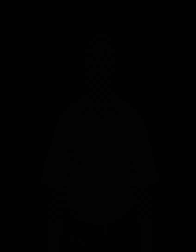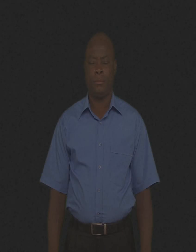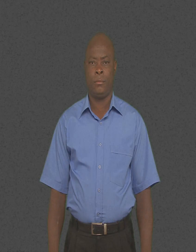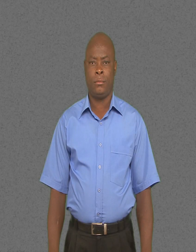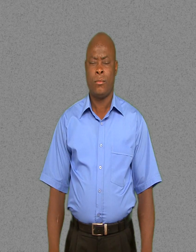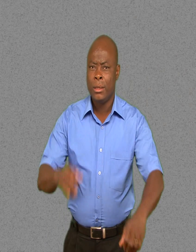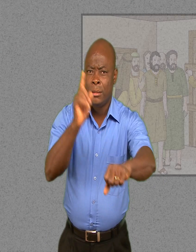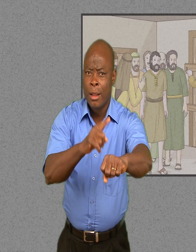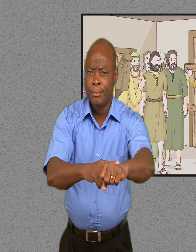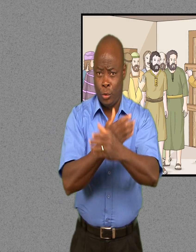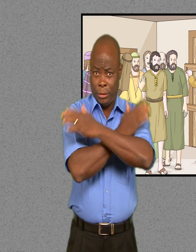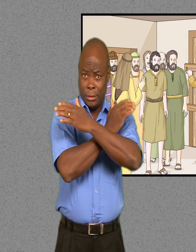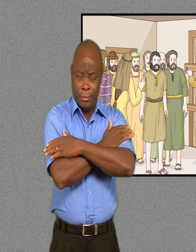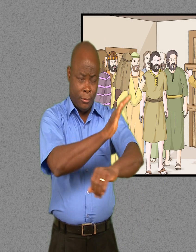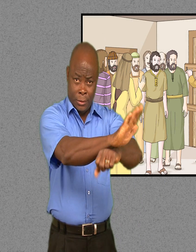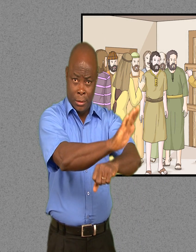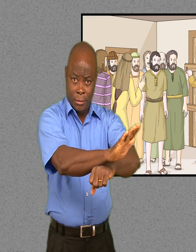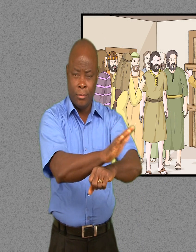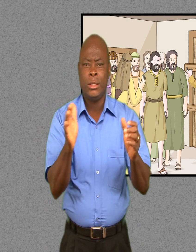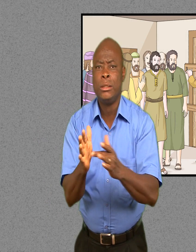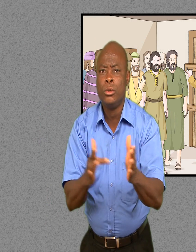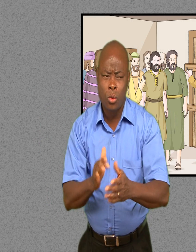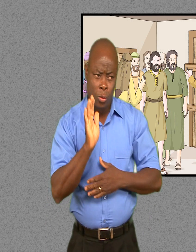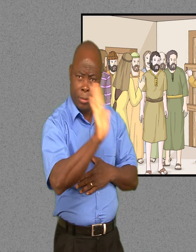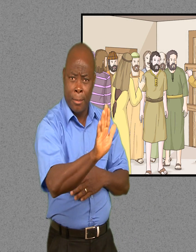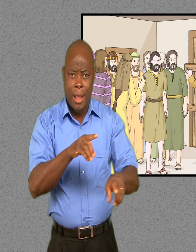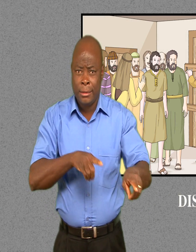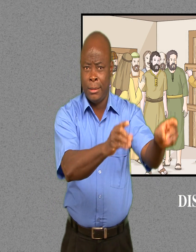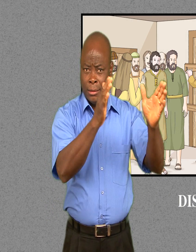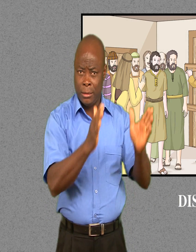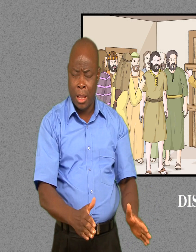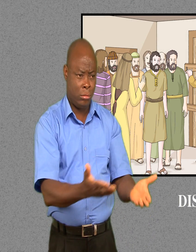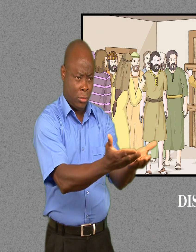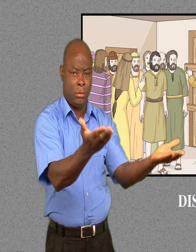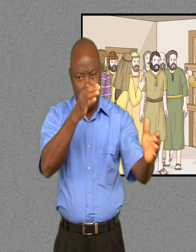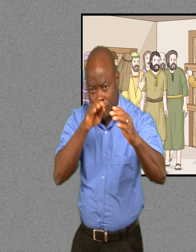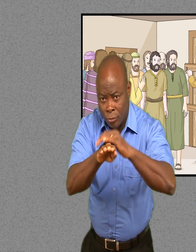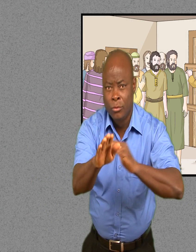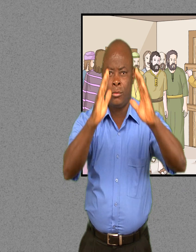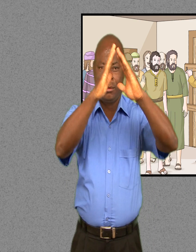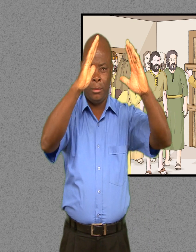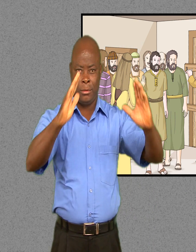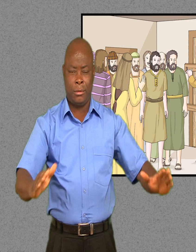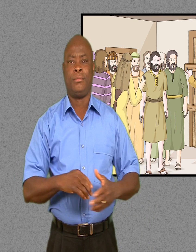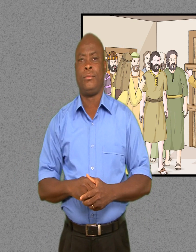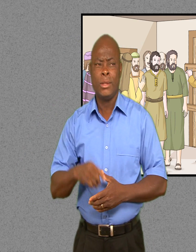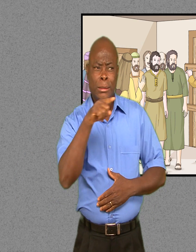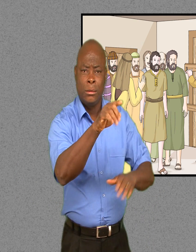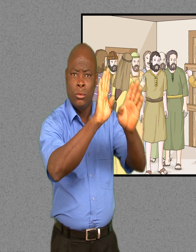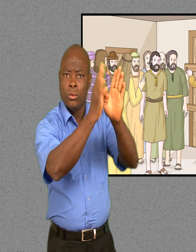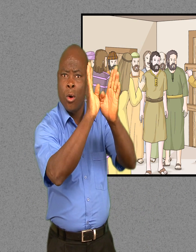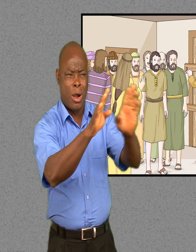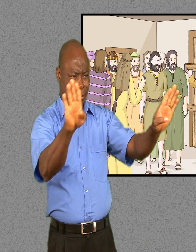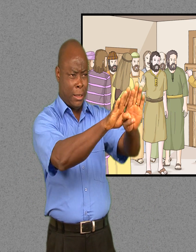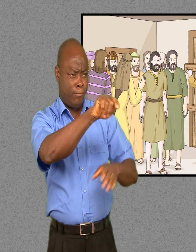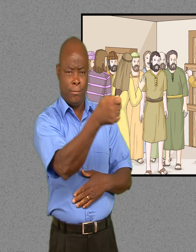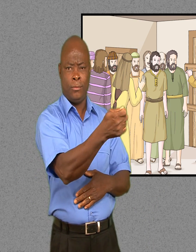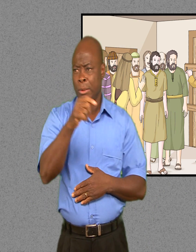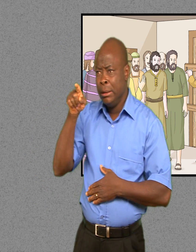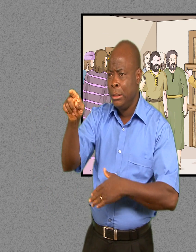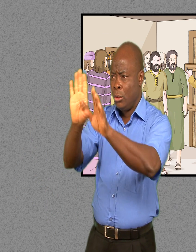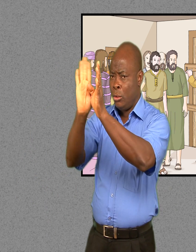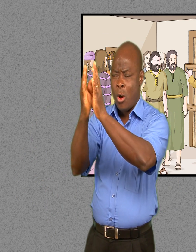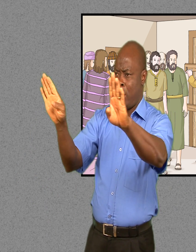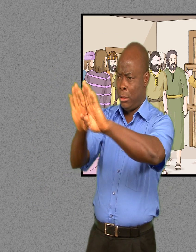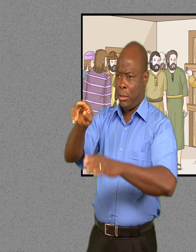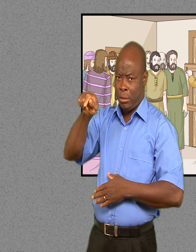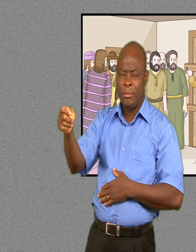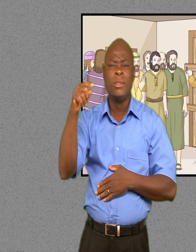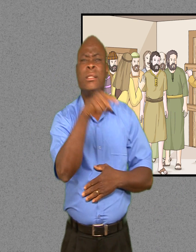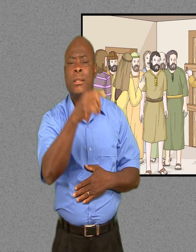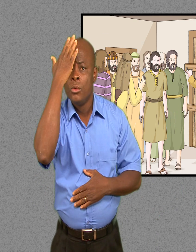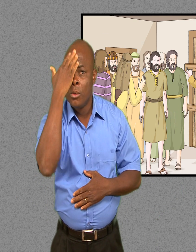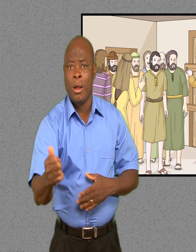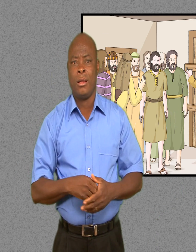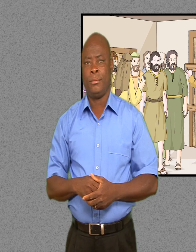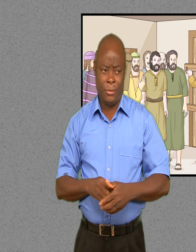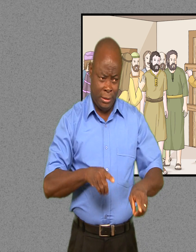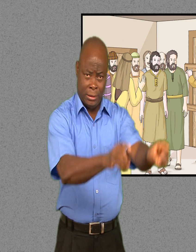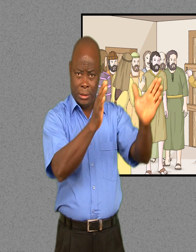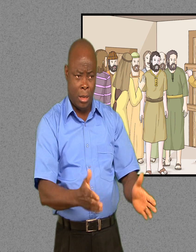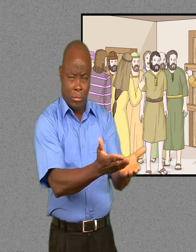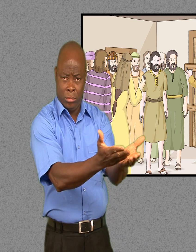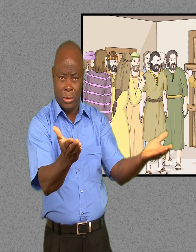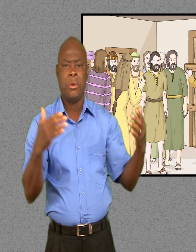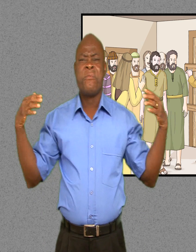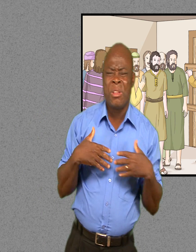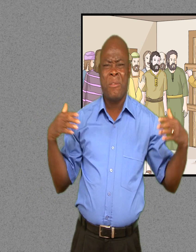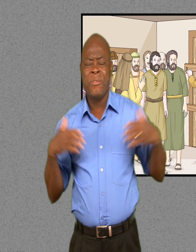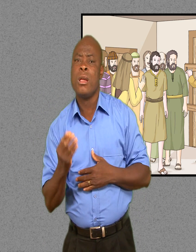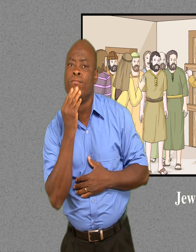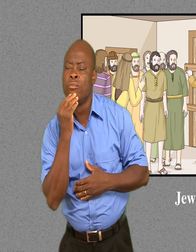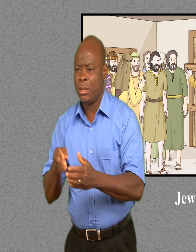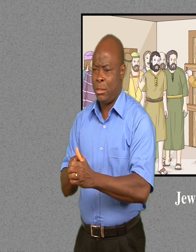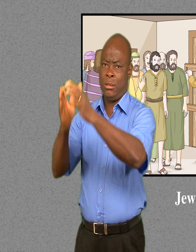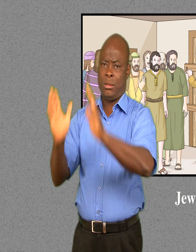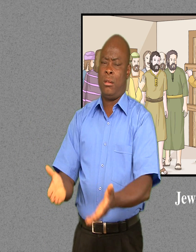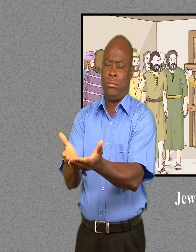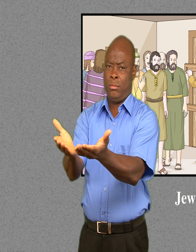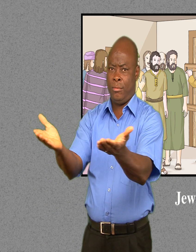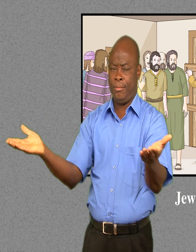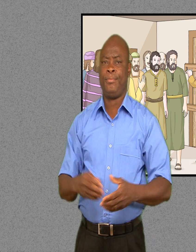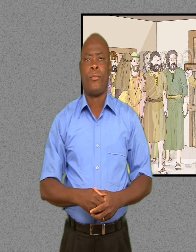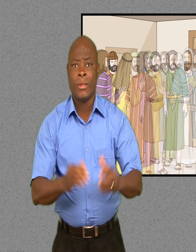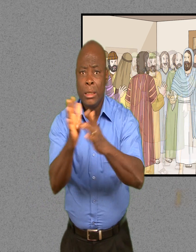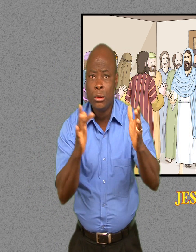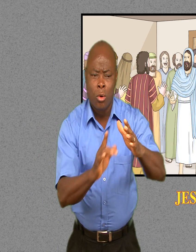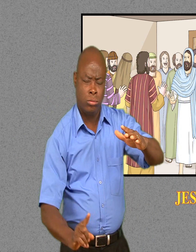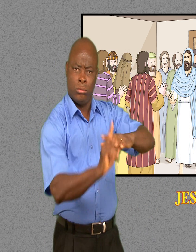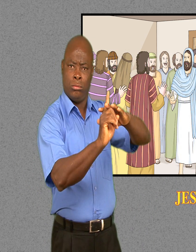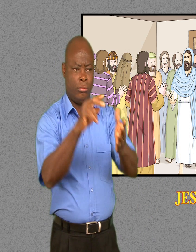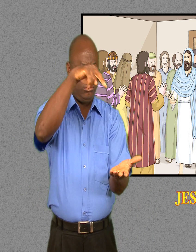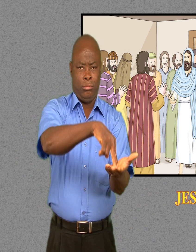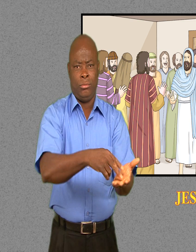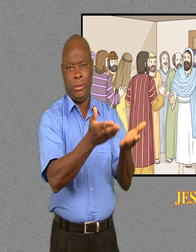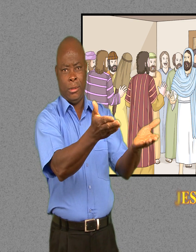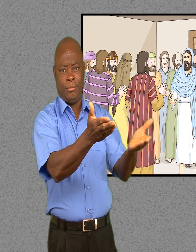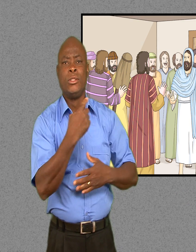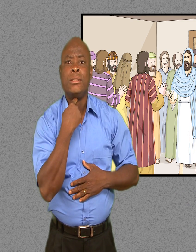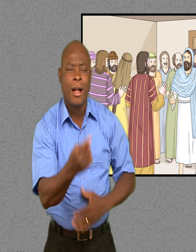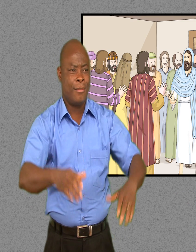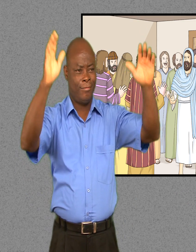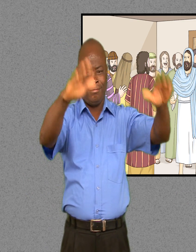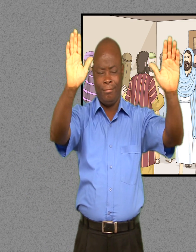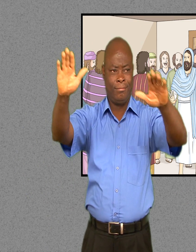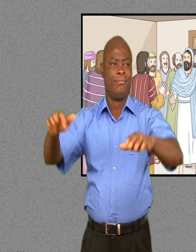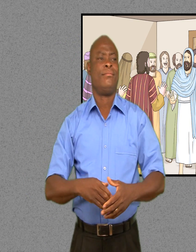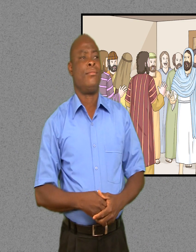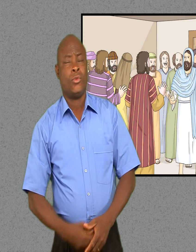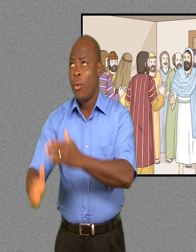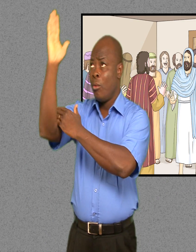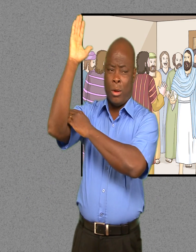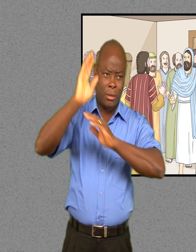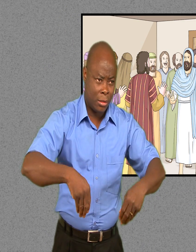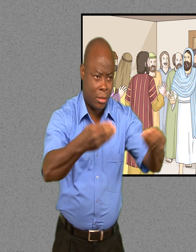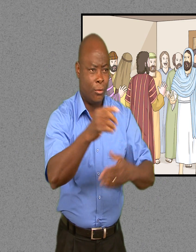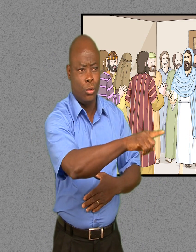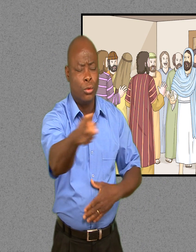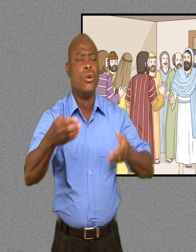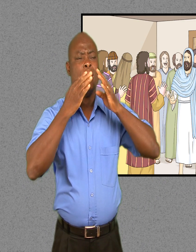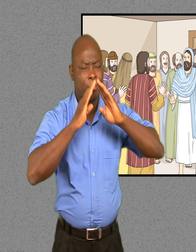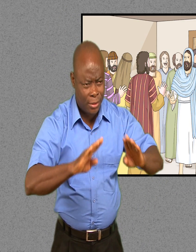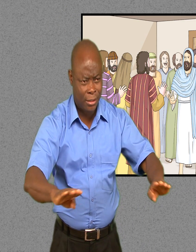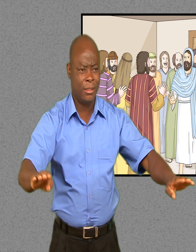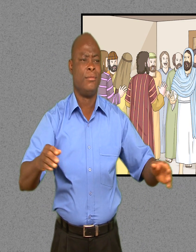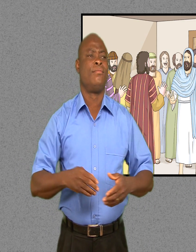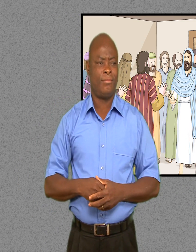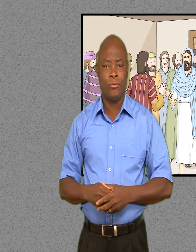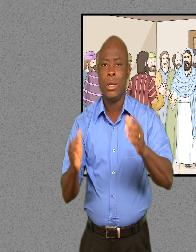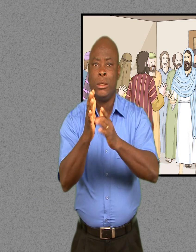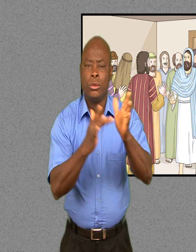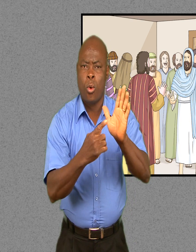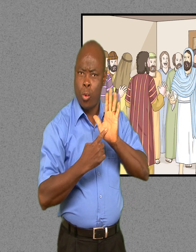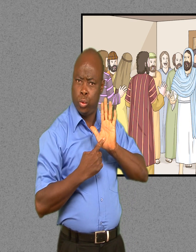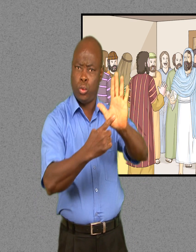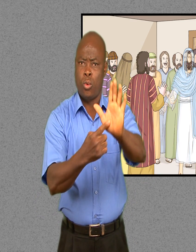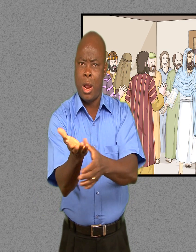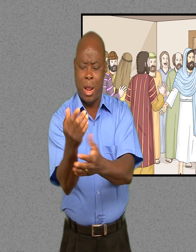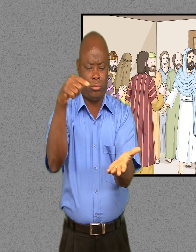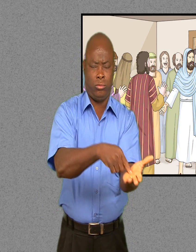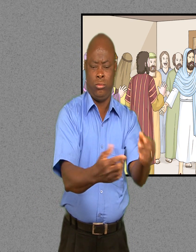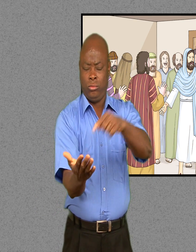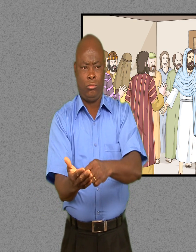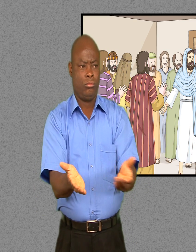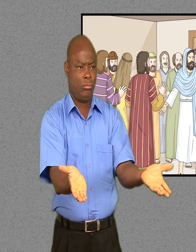It was the first day of the week, and that very evening, while the disciples were together with the doors locked for fear of the Jews, Jesus came and stood among them.